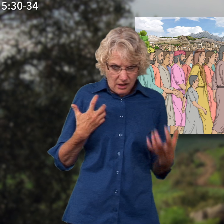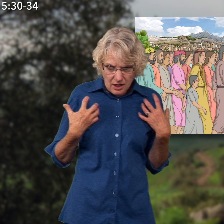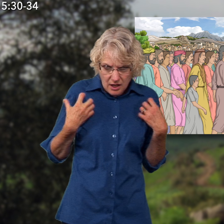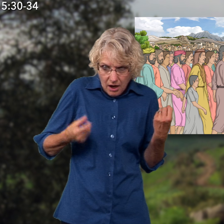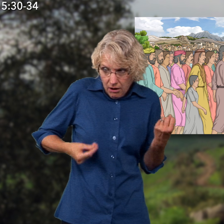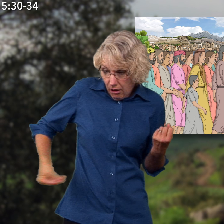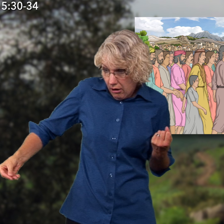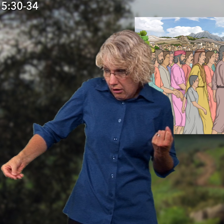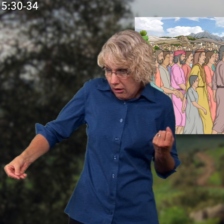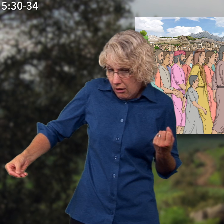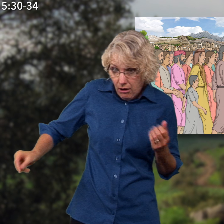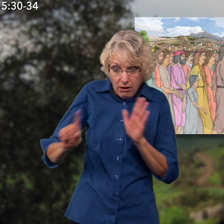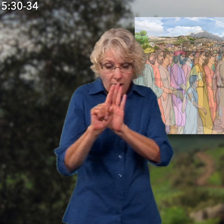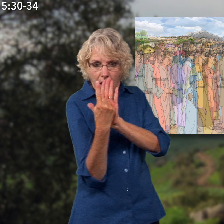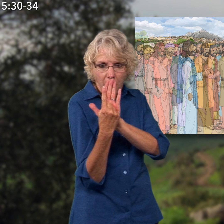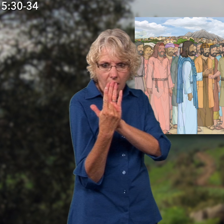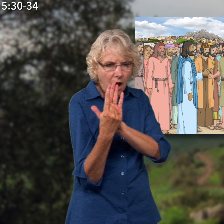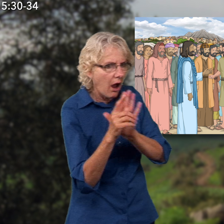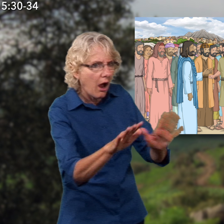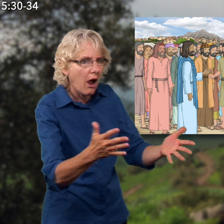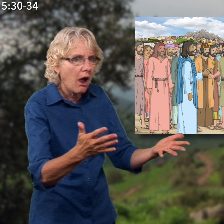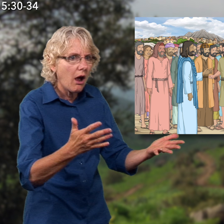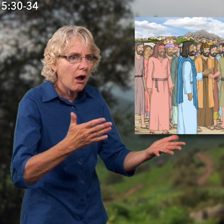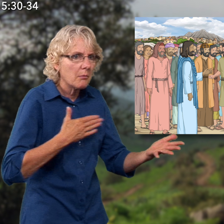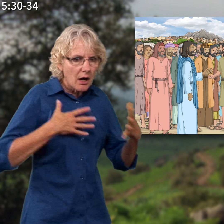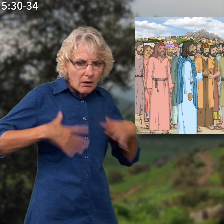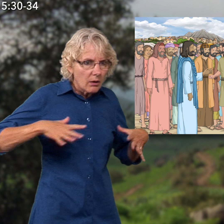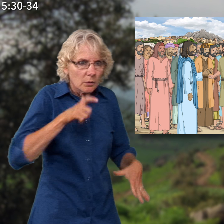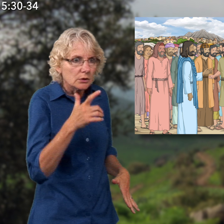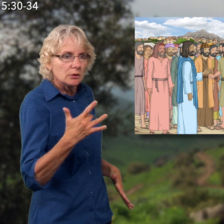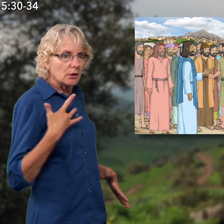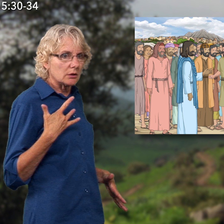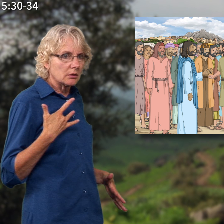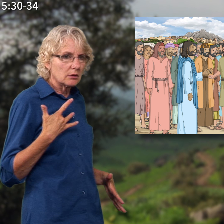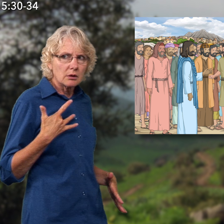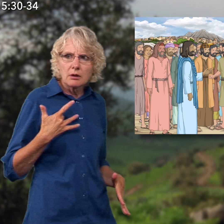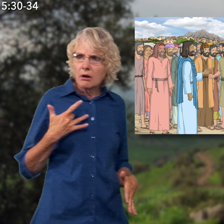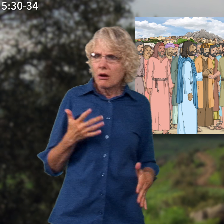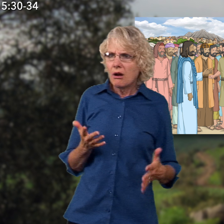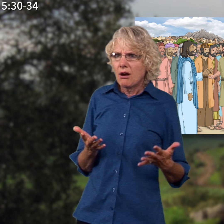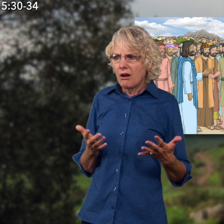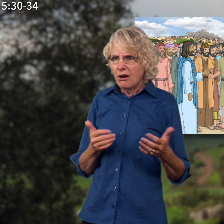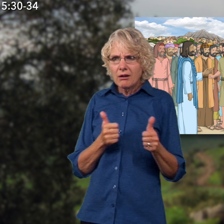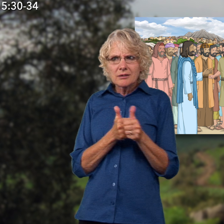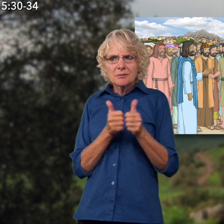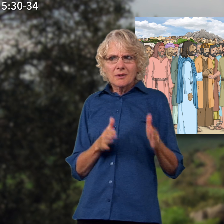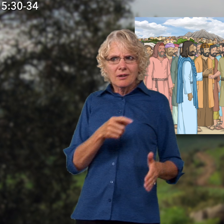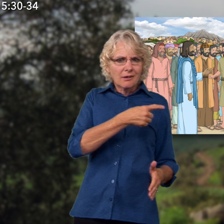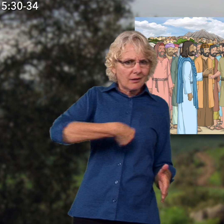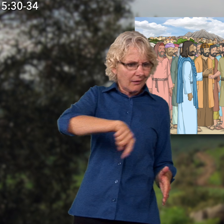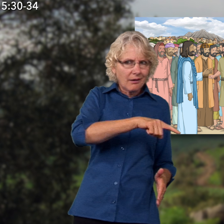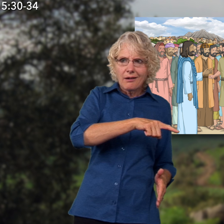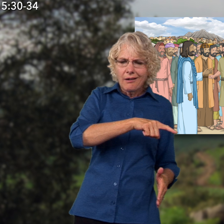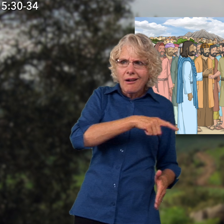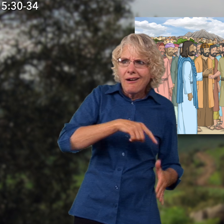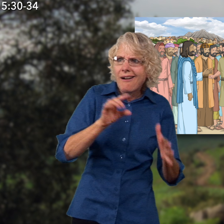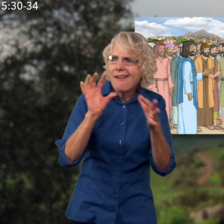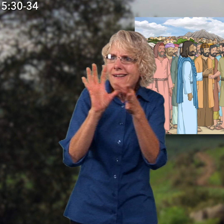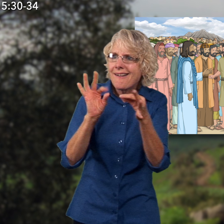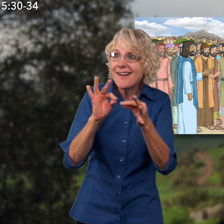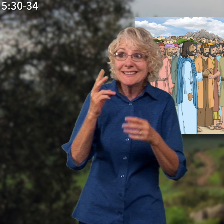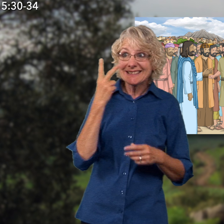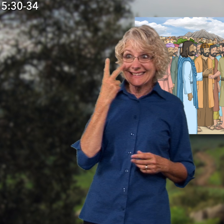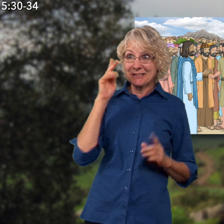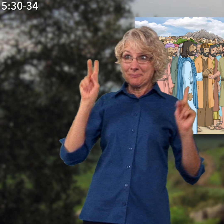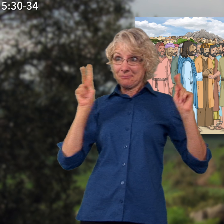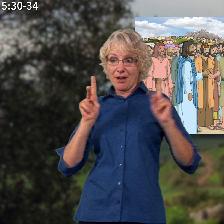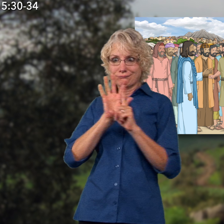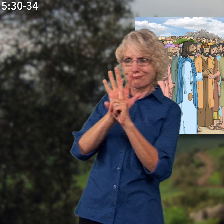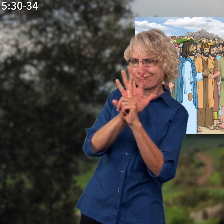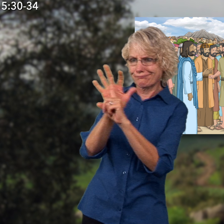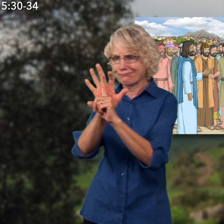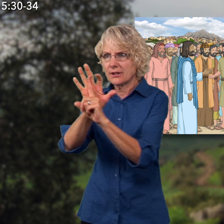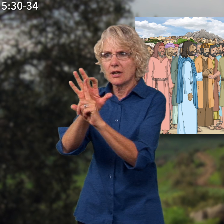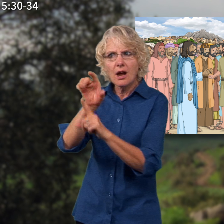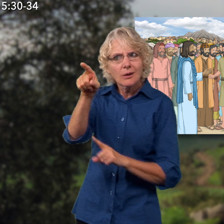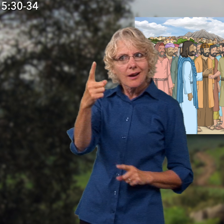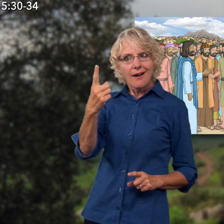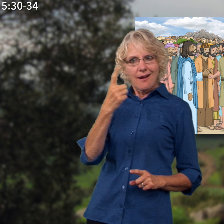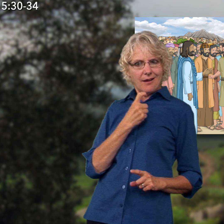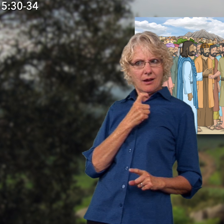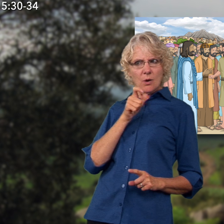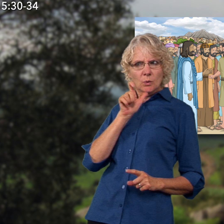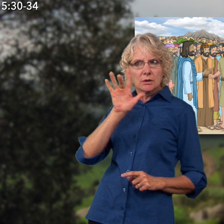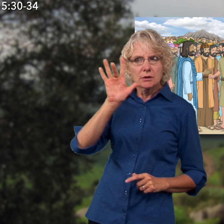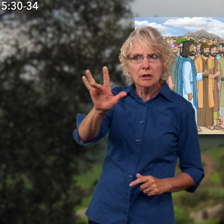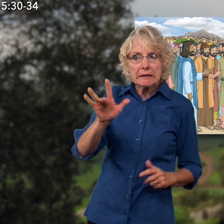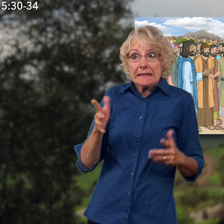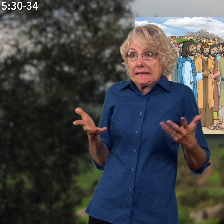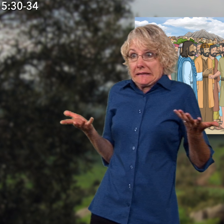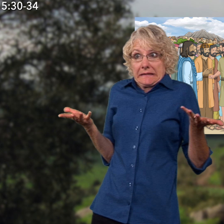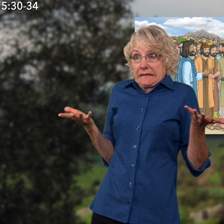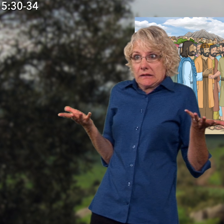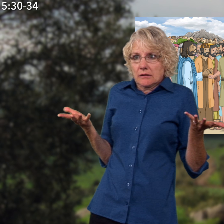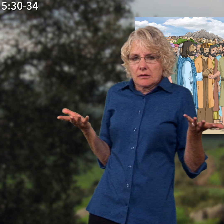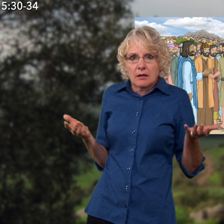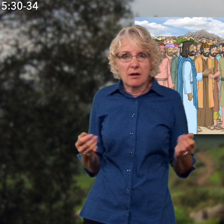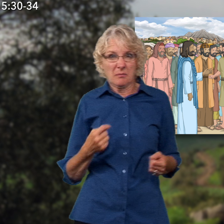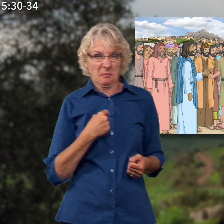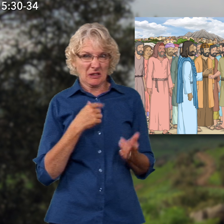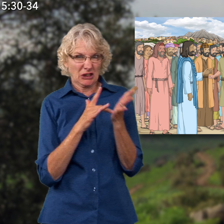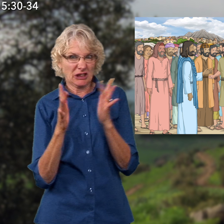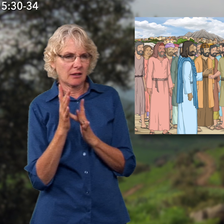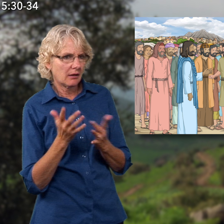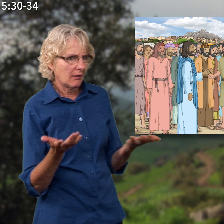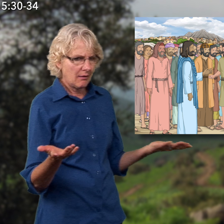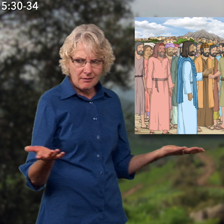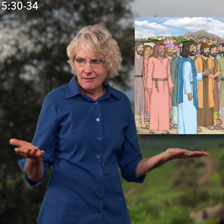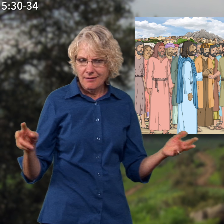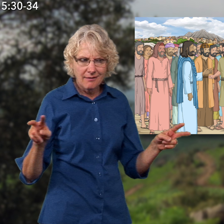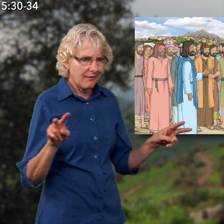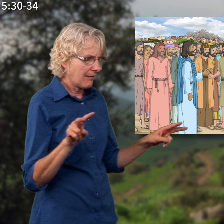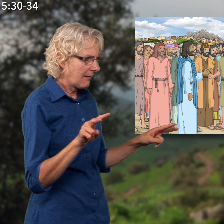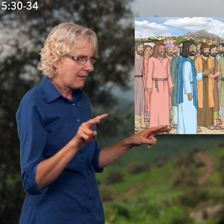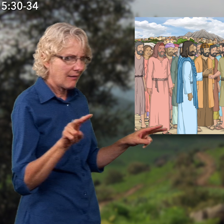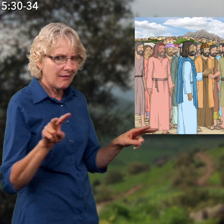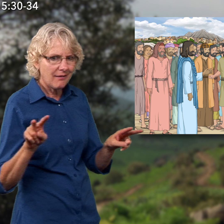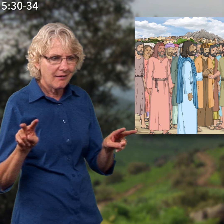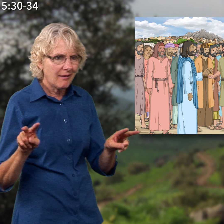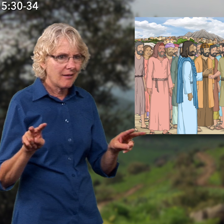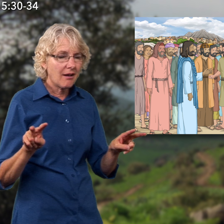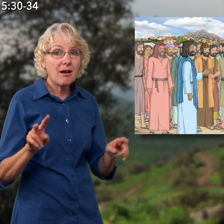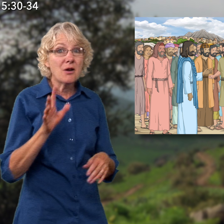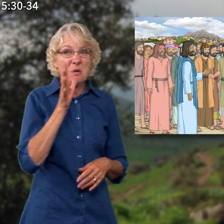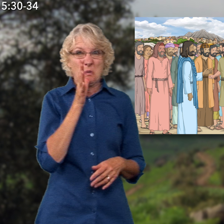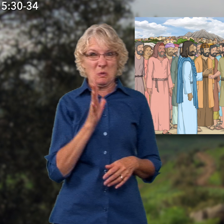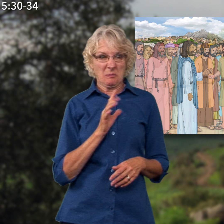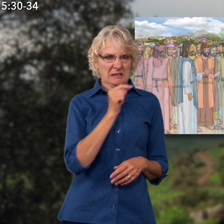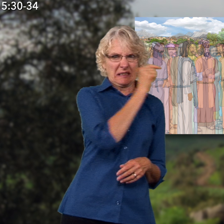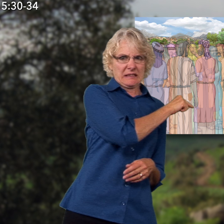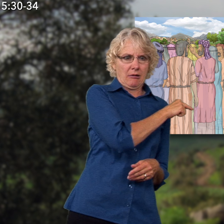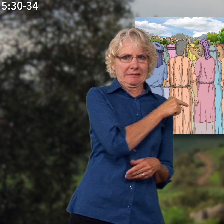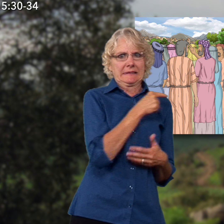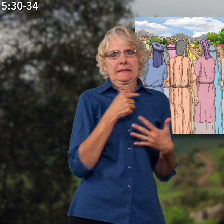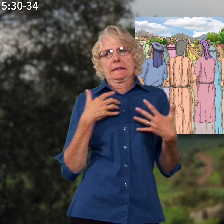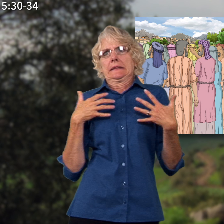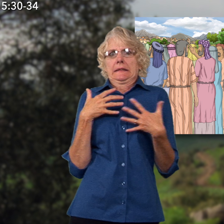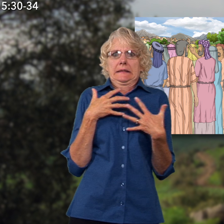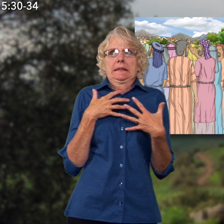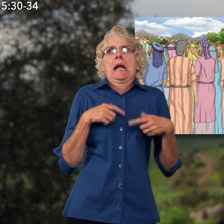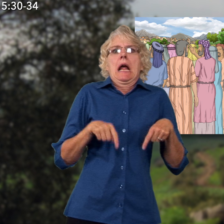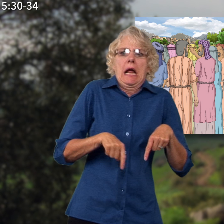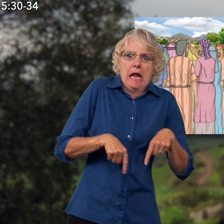Turning to the crowd, He asked, “Who touched My garments?” His disciples answered, “You can see the crowd pressing in on You, and yet You ask, ‘Who touched Me?’” But He kept looking around to see who had done this.